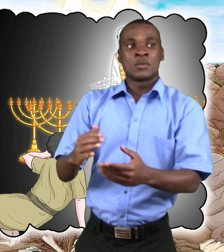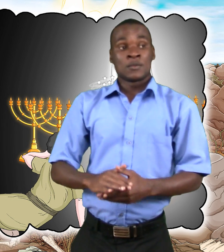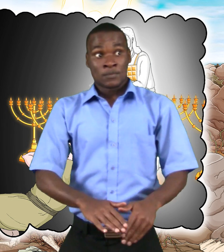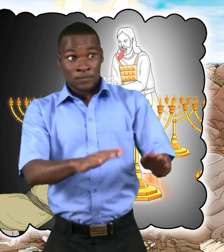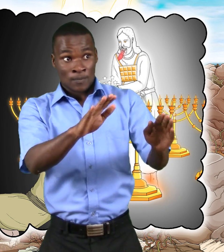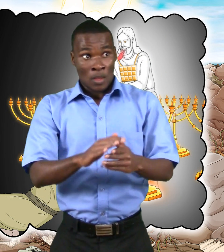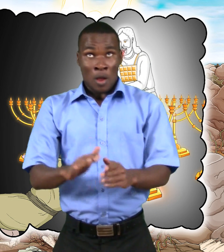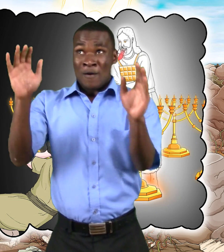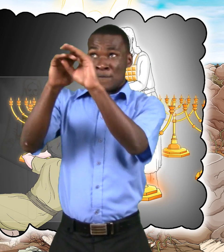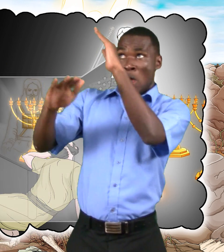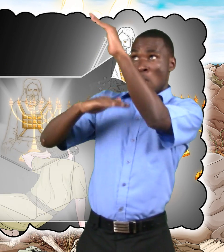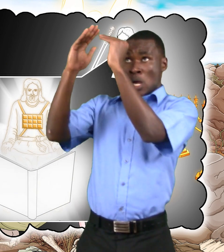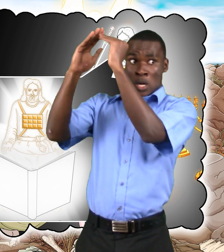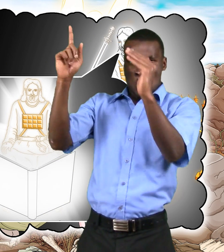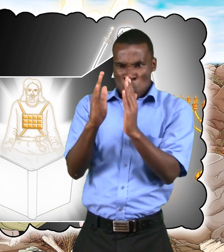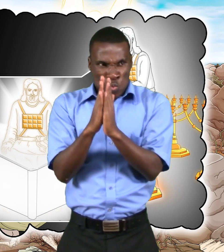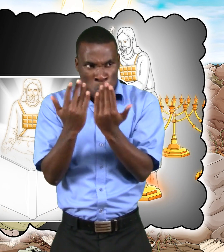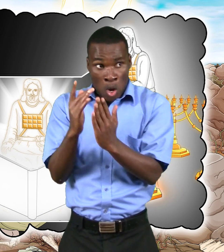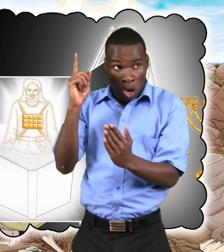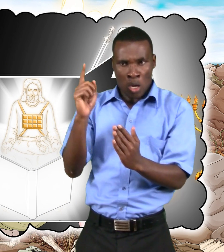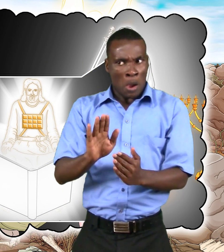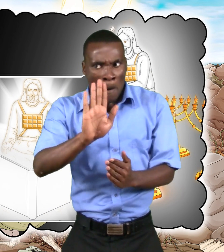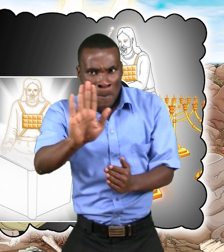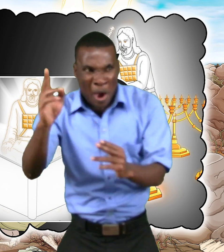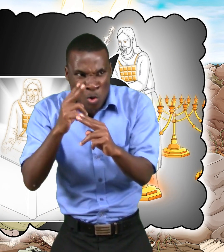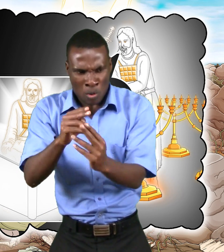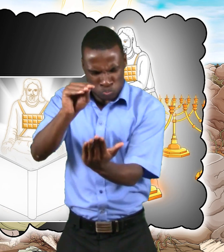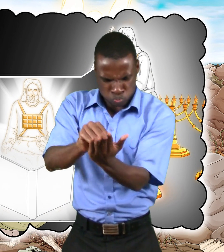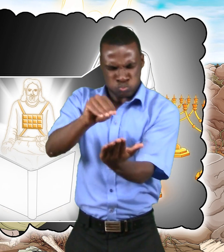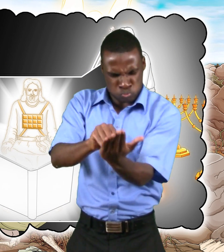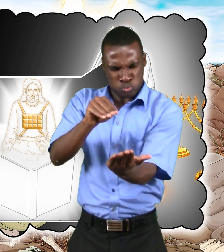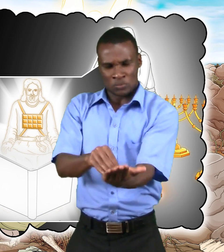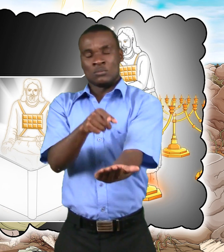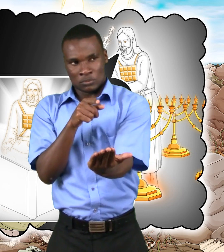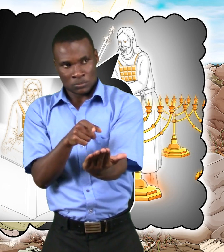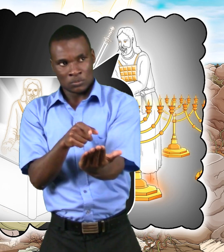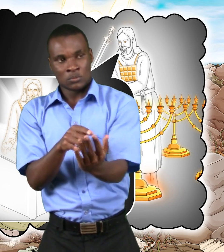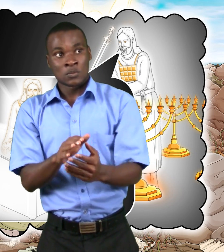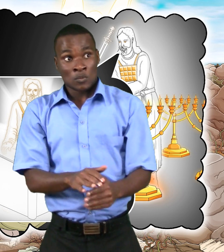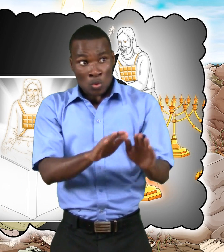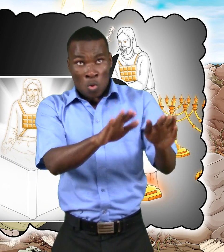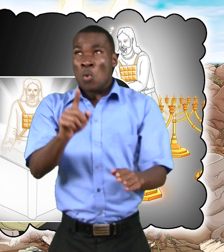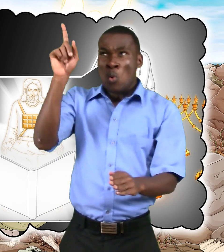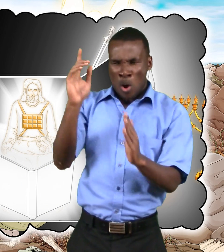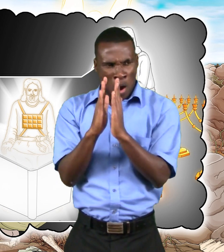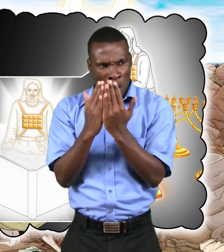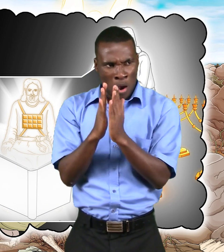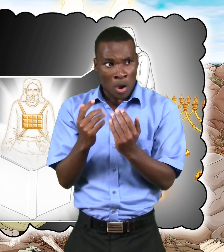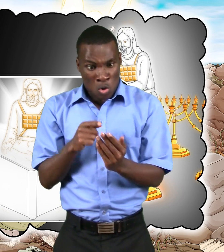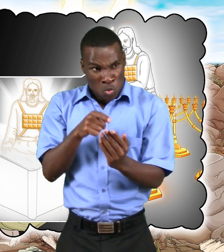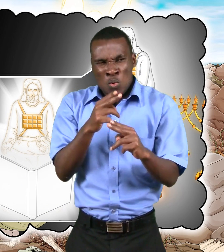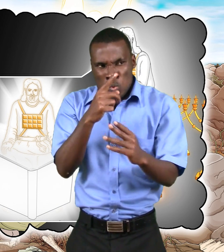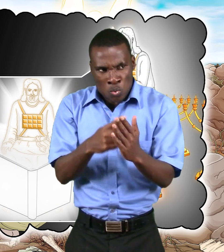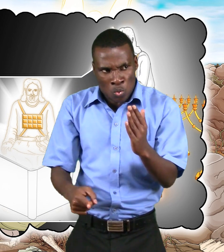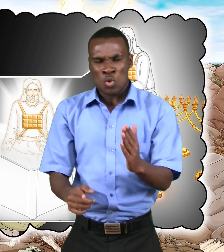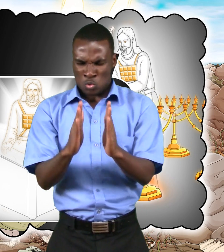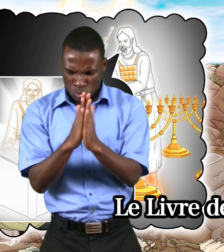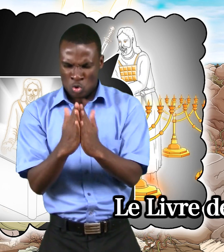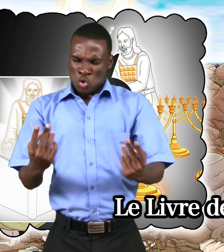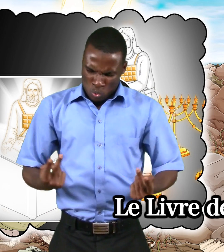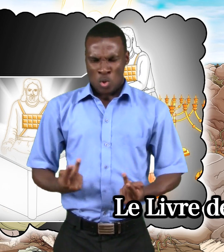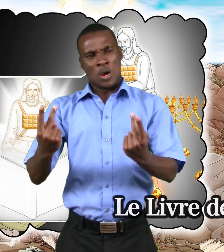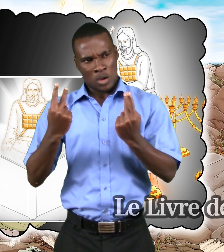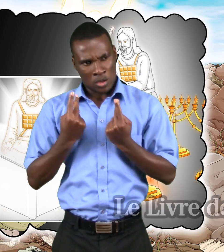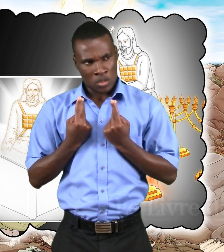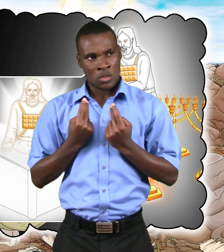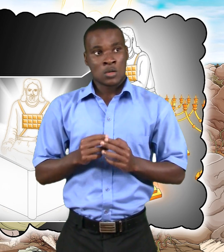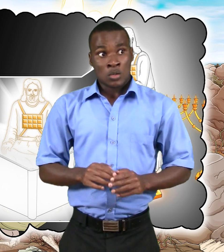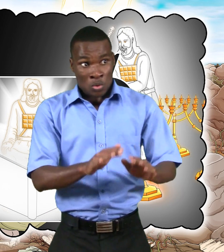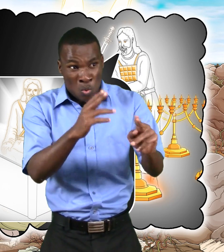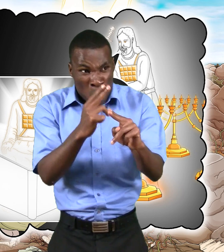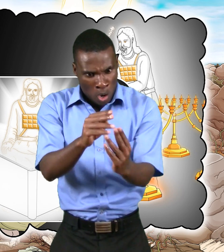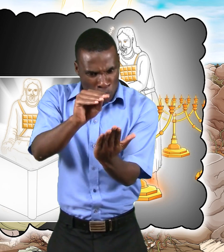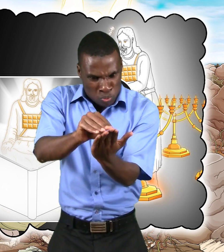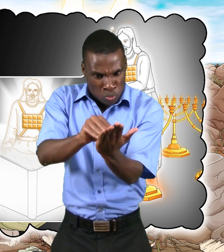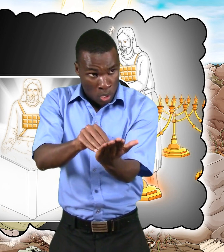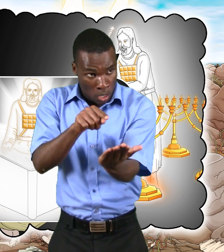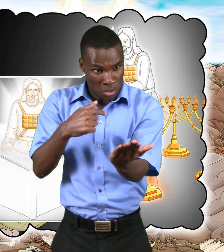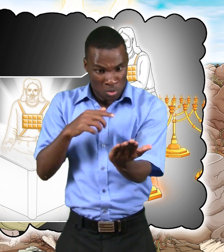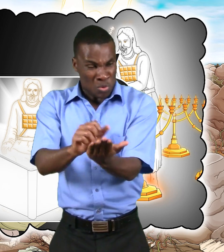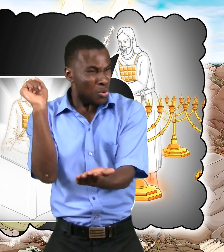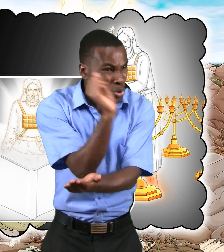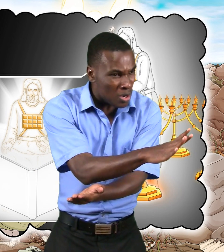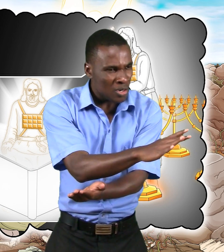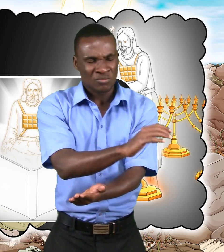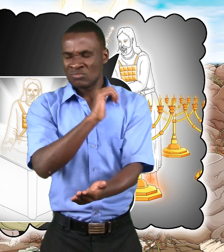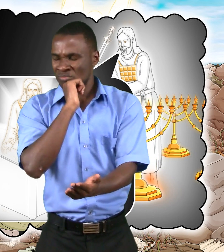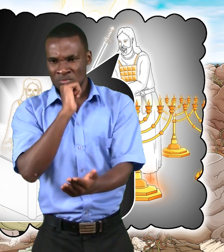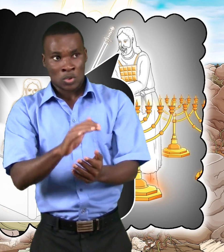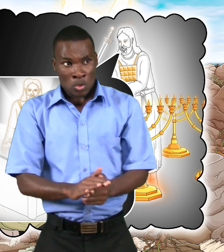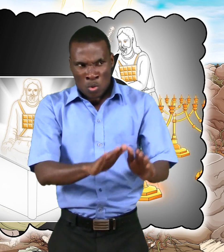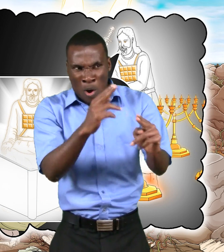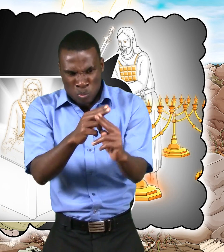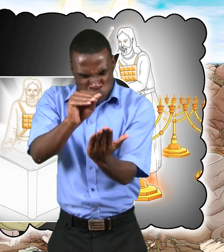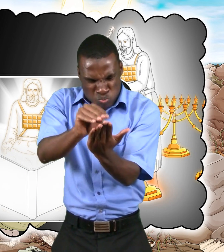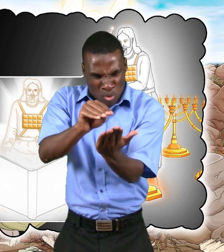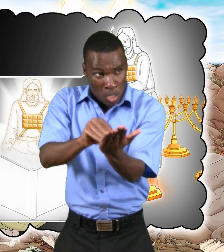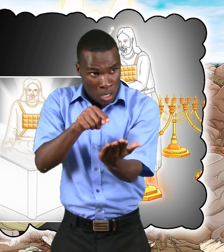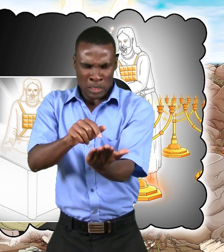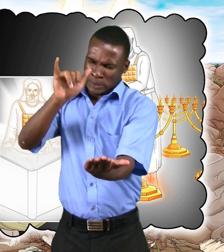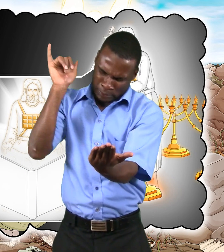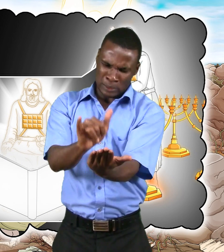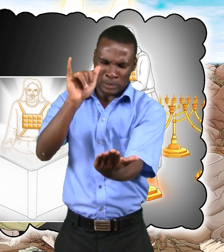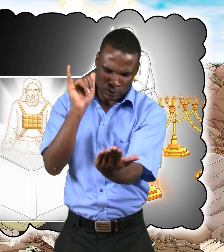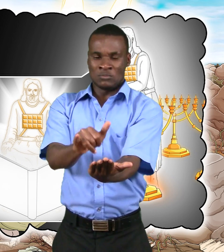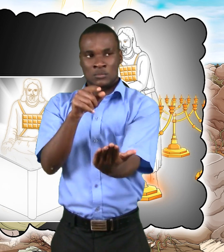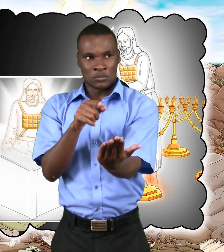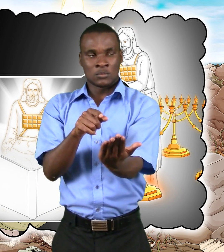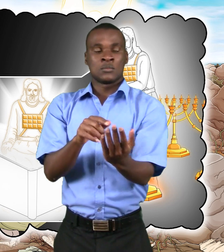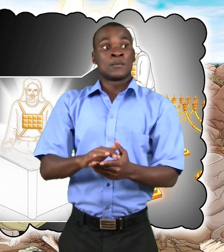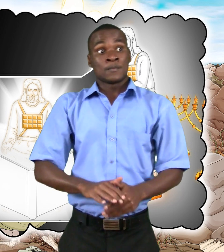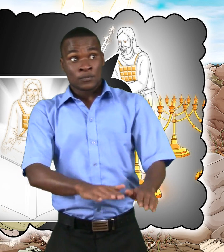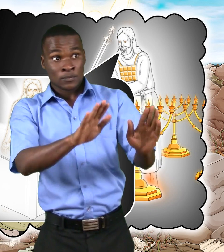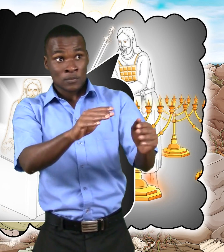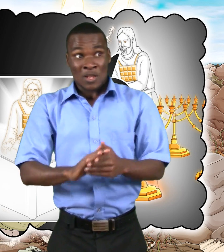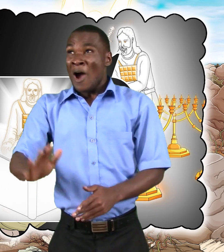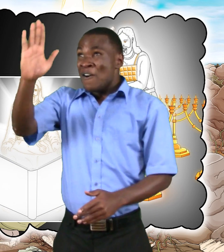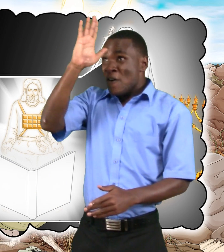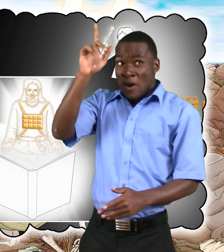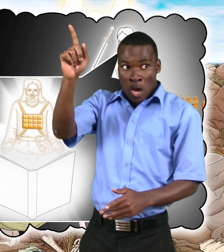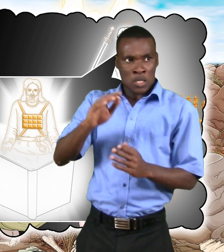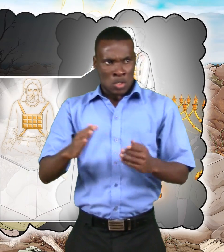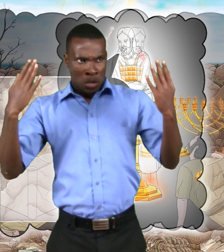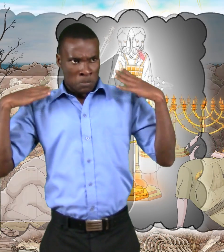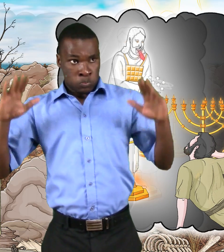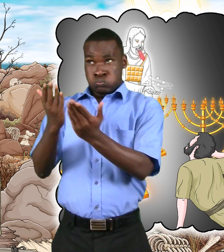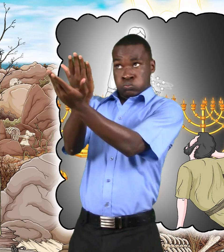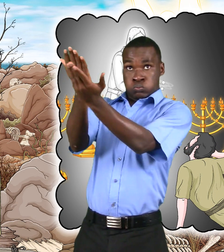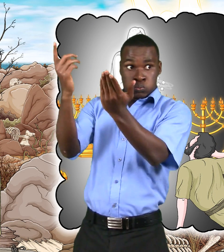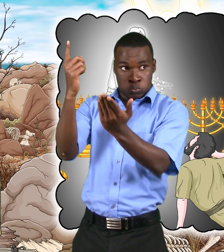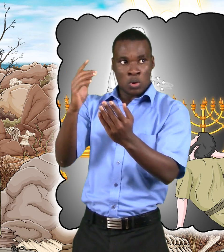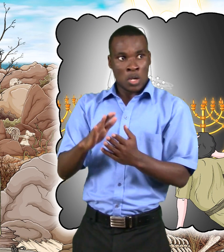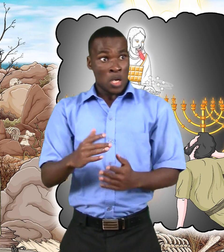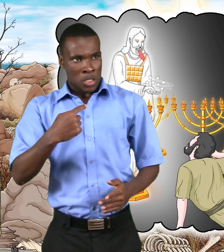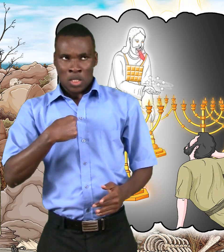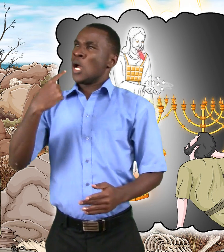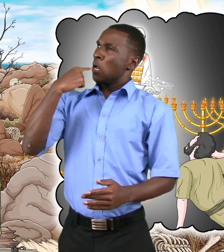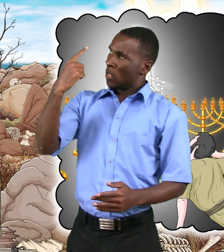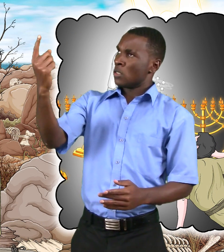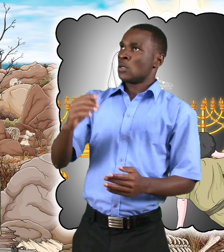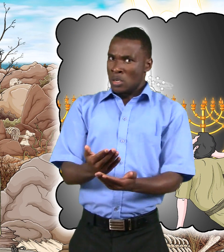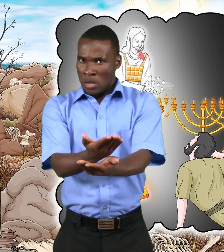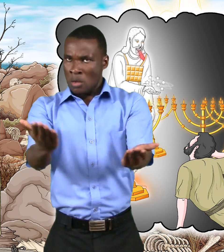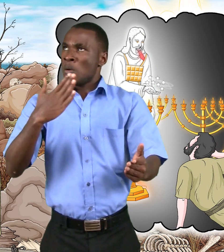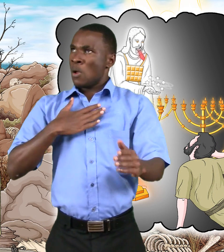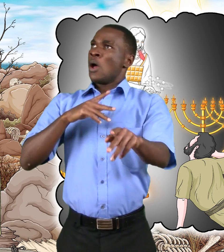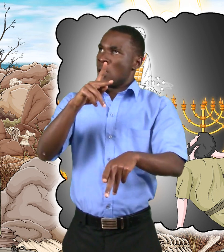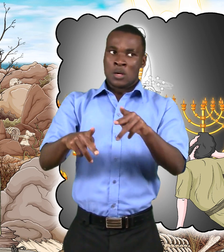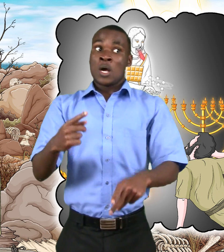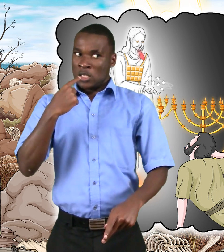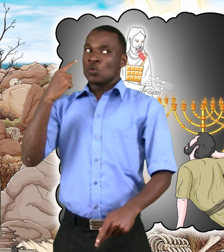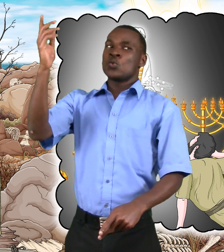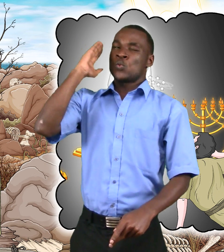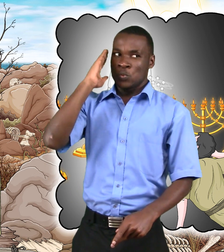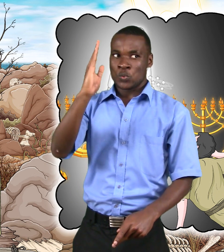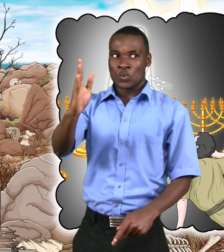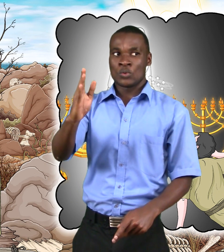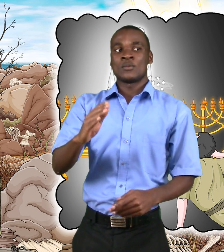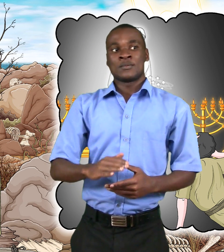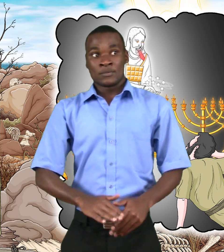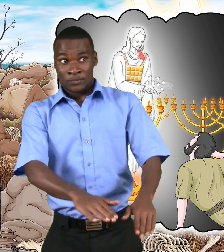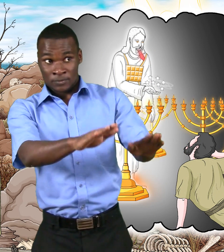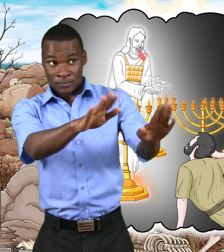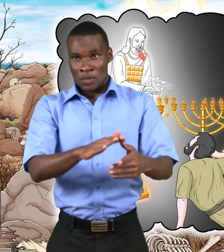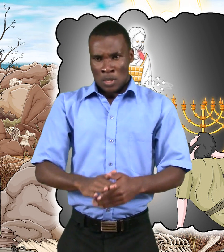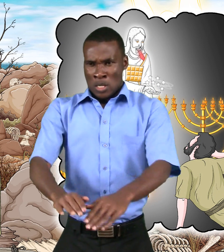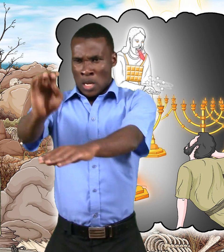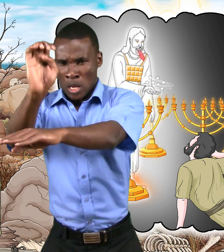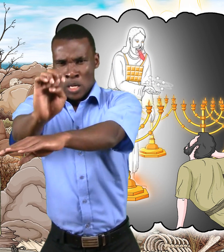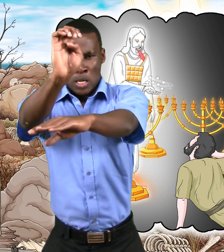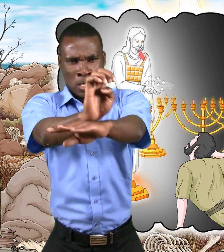And I will never blot out his name from the Book of Life, but I will confess his name before My Father and His angels.